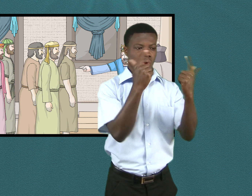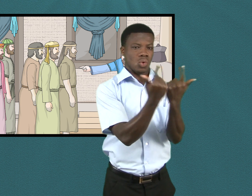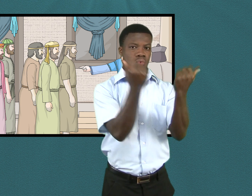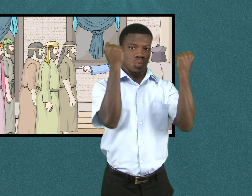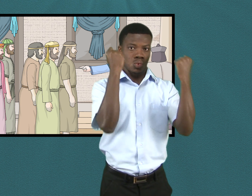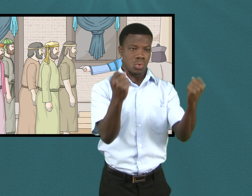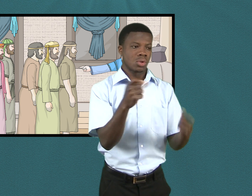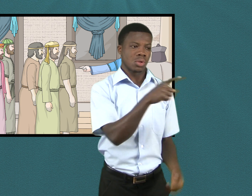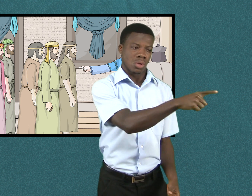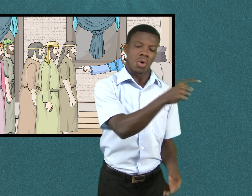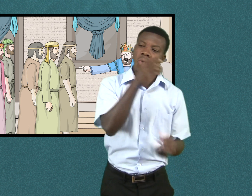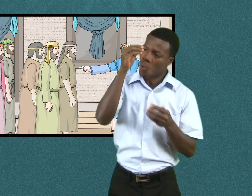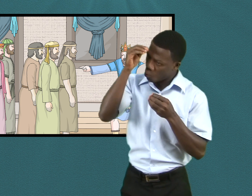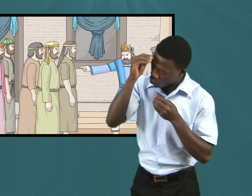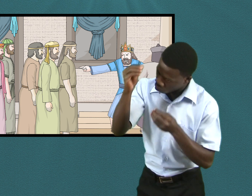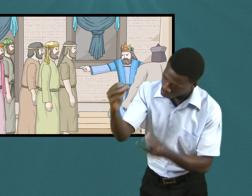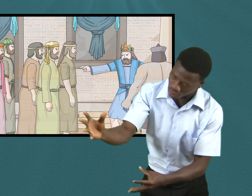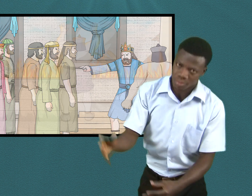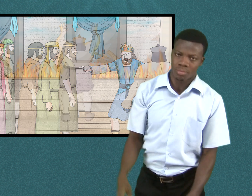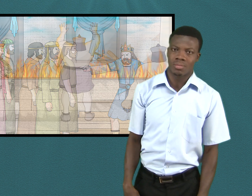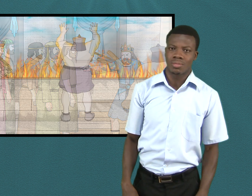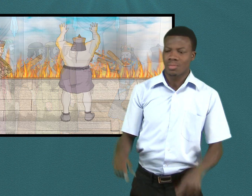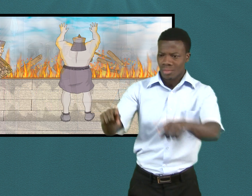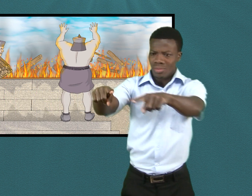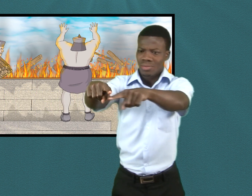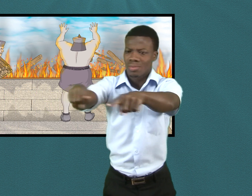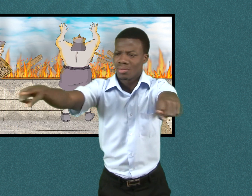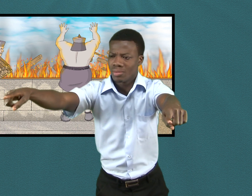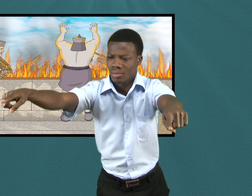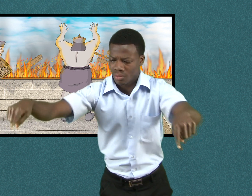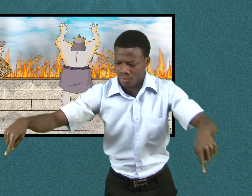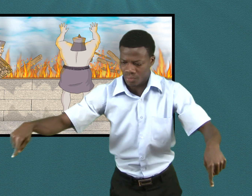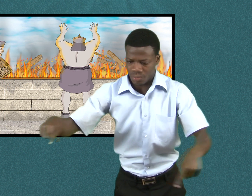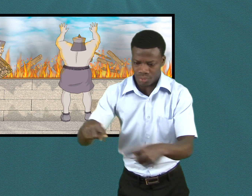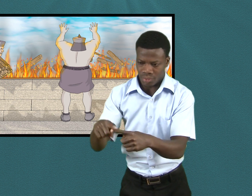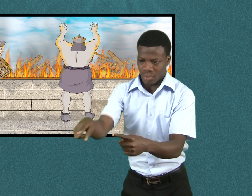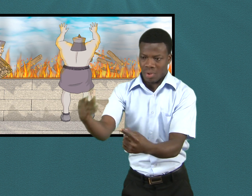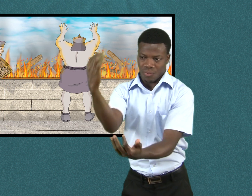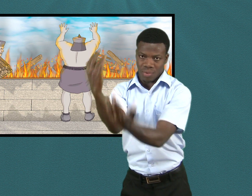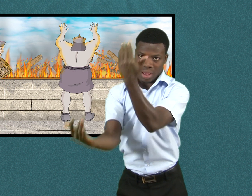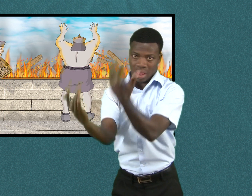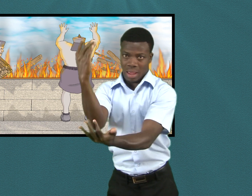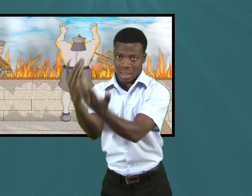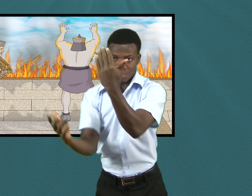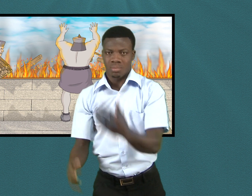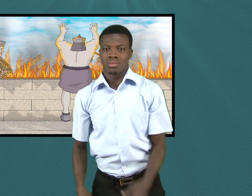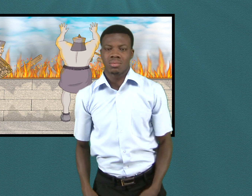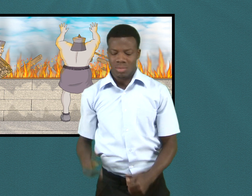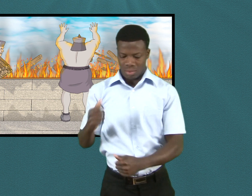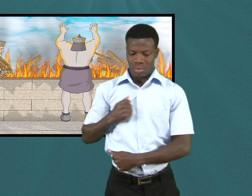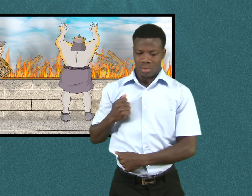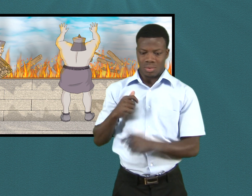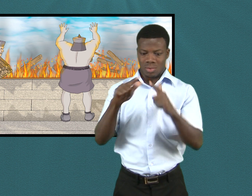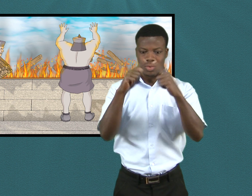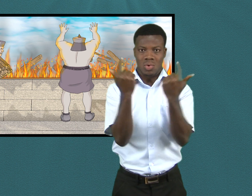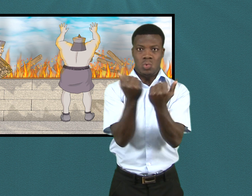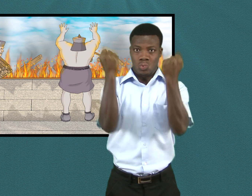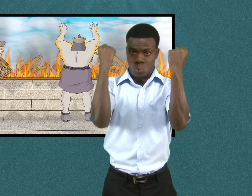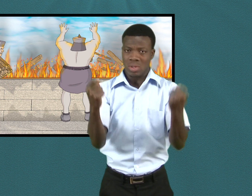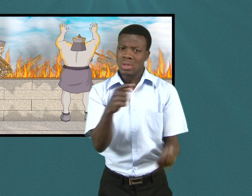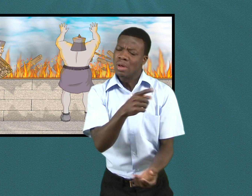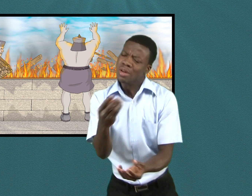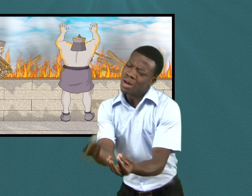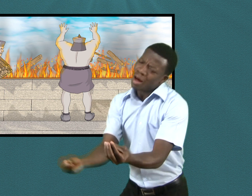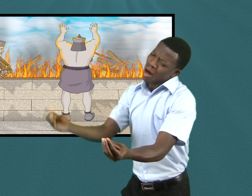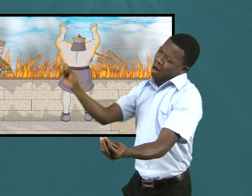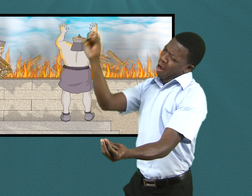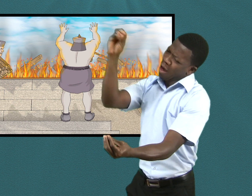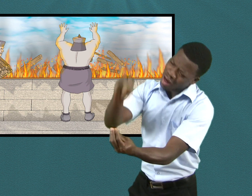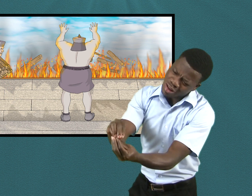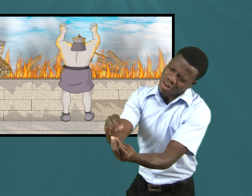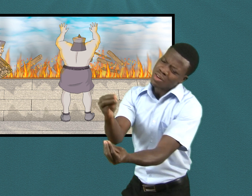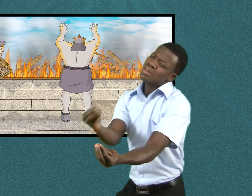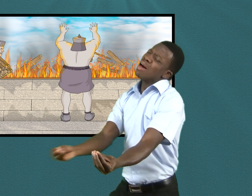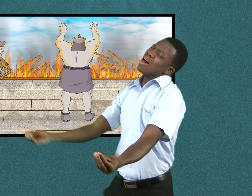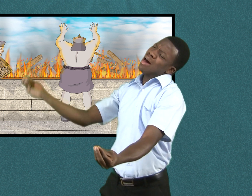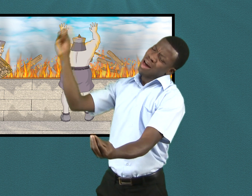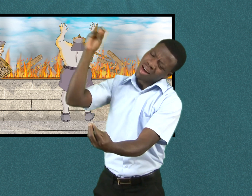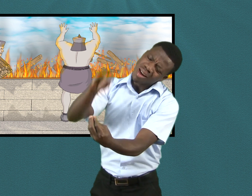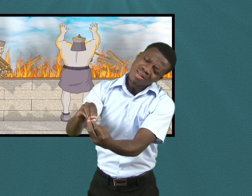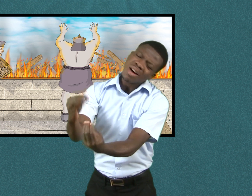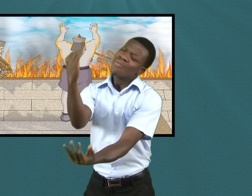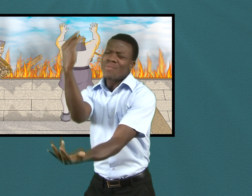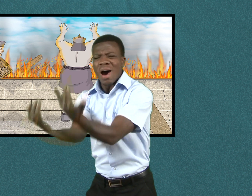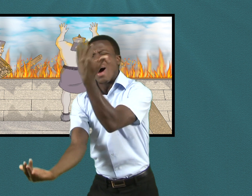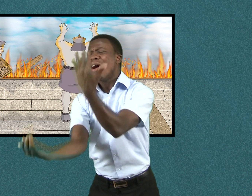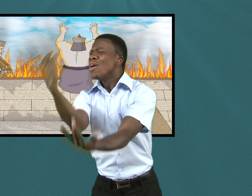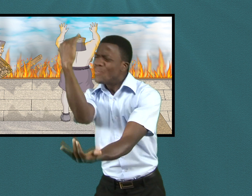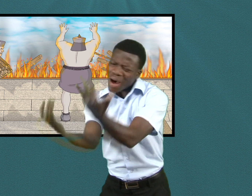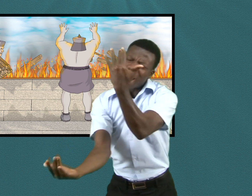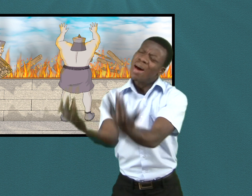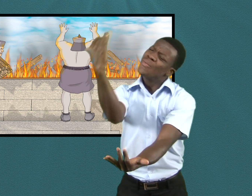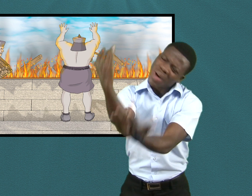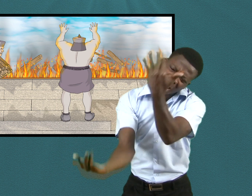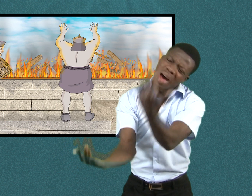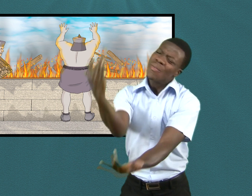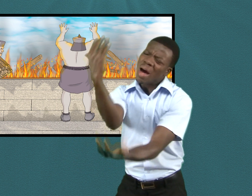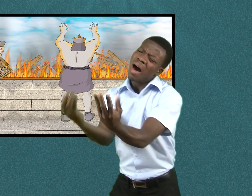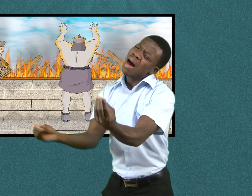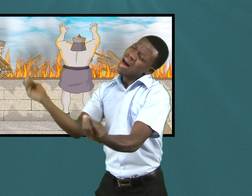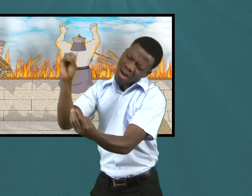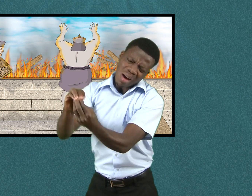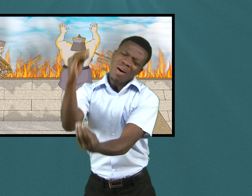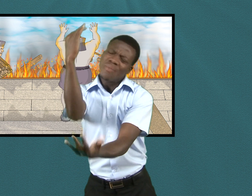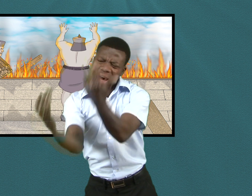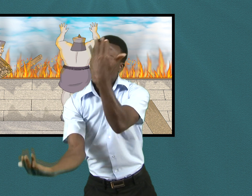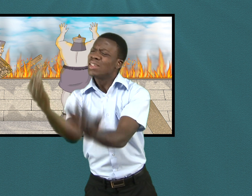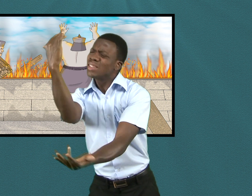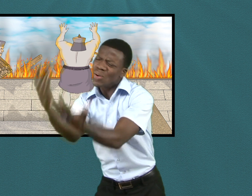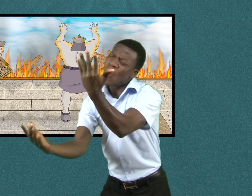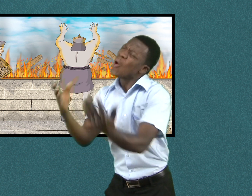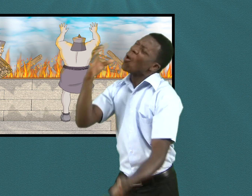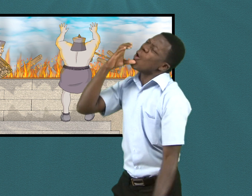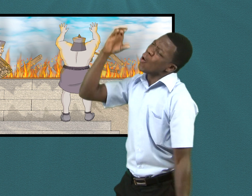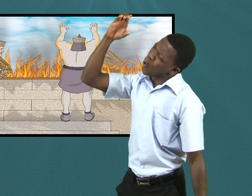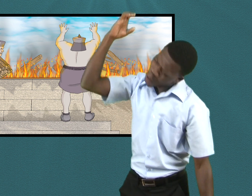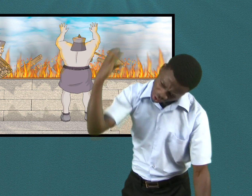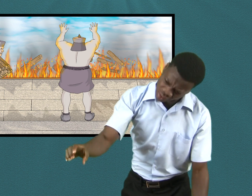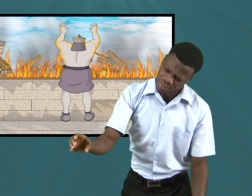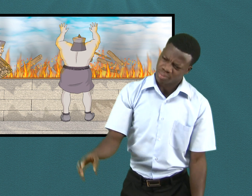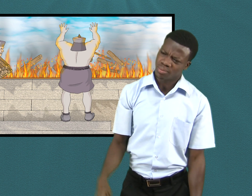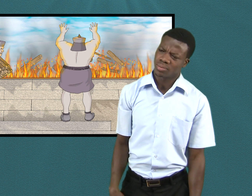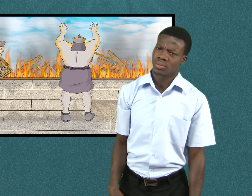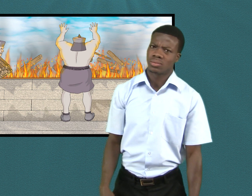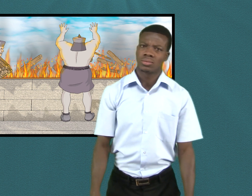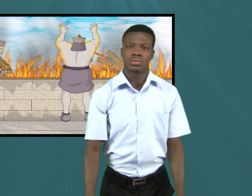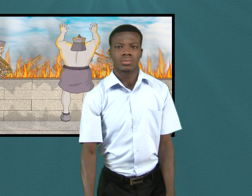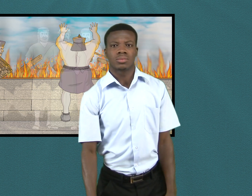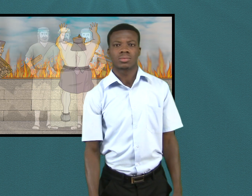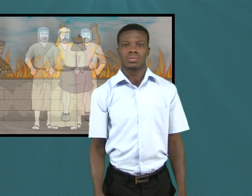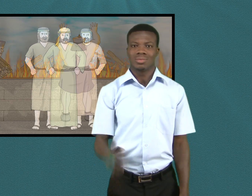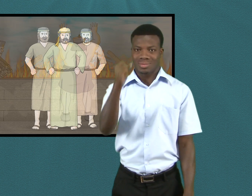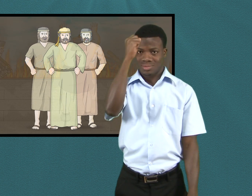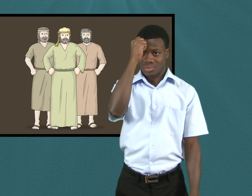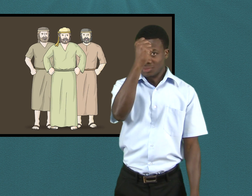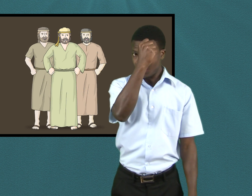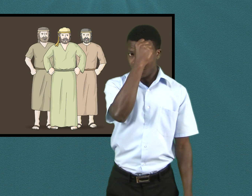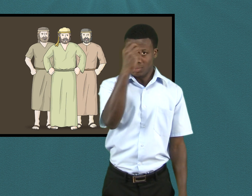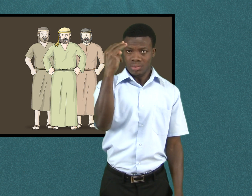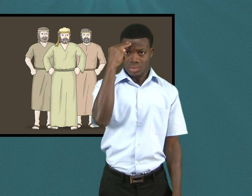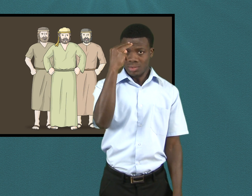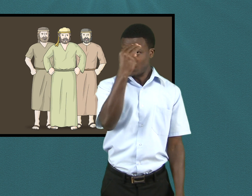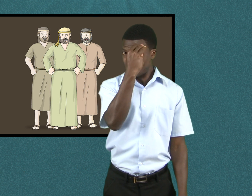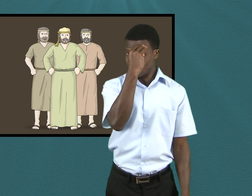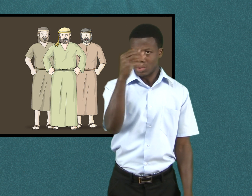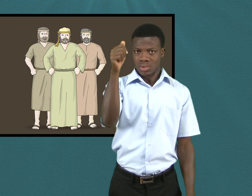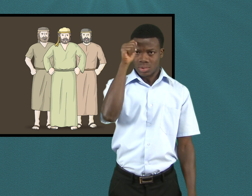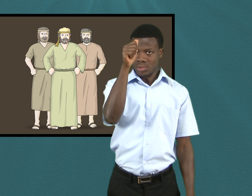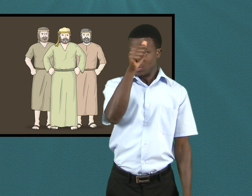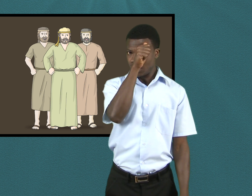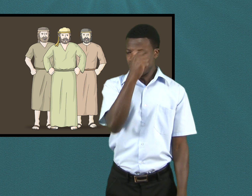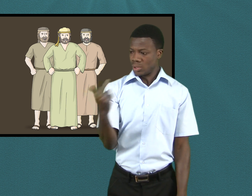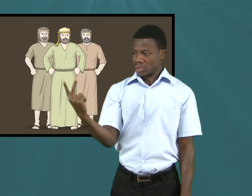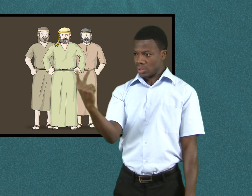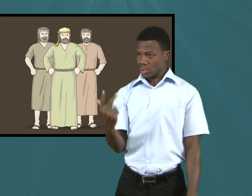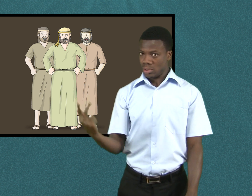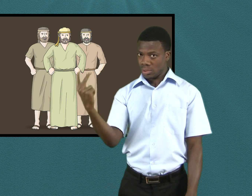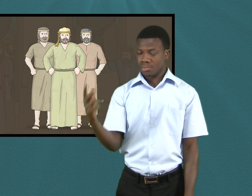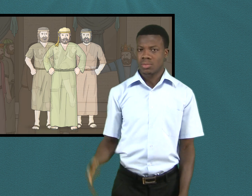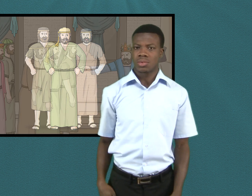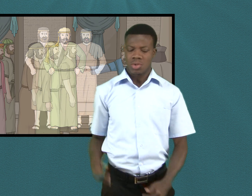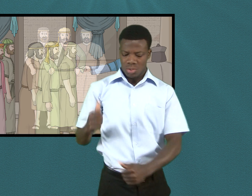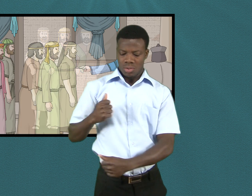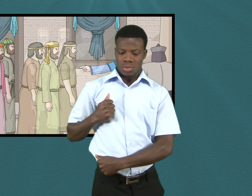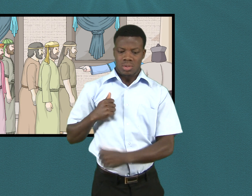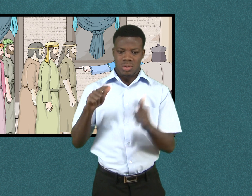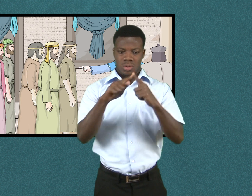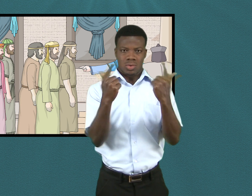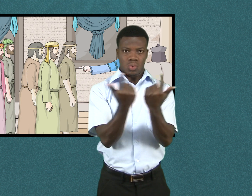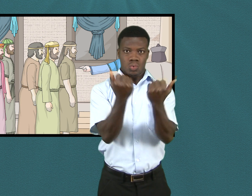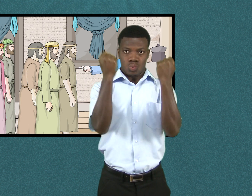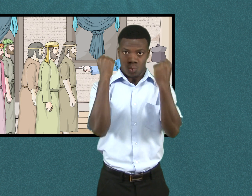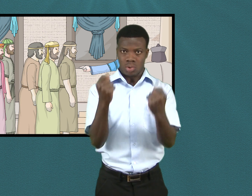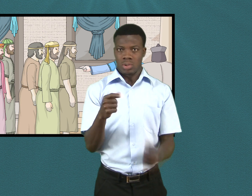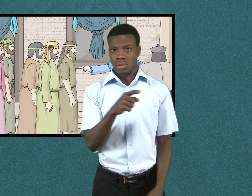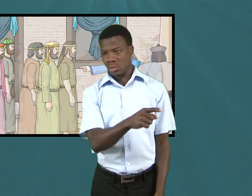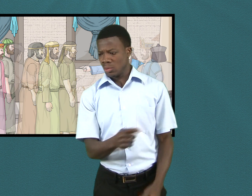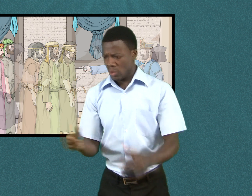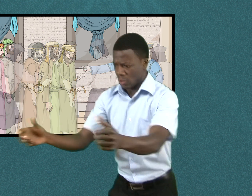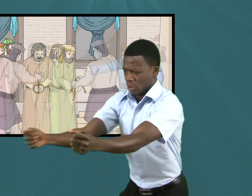He gave orders to heat the furnace seven times hotter than usual, and he commanded some mighty men of valor in his army to tie up Shadrach, Meshach, and Abednego and throw them into the blazing fiery furnace.